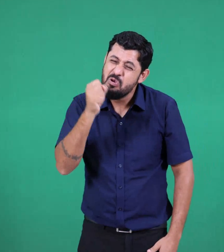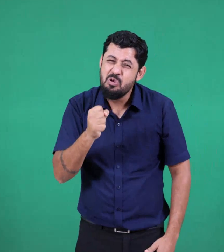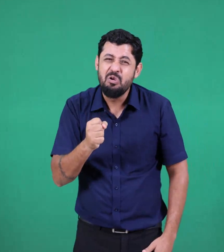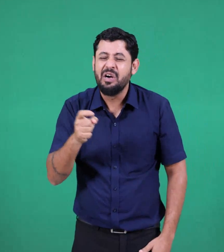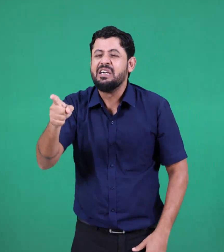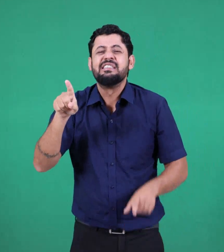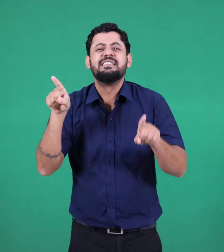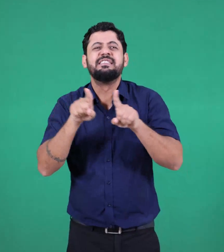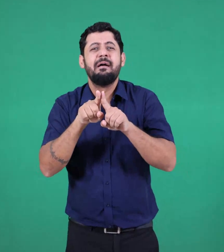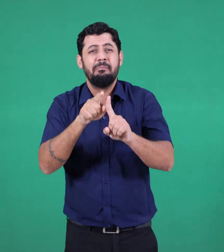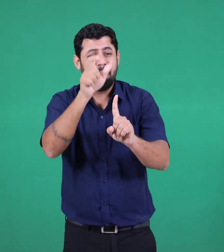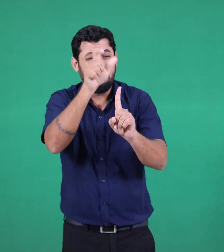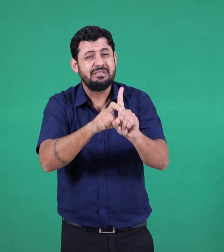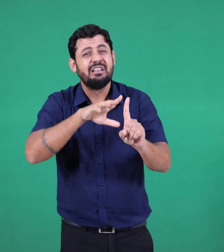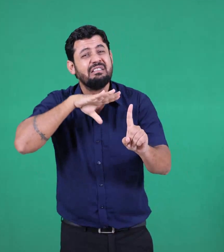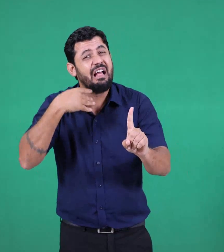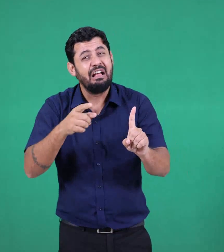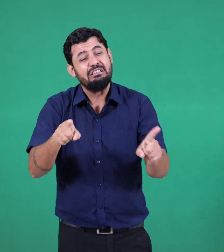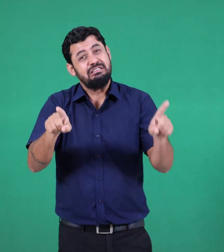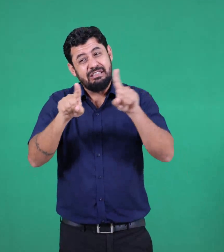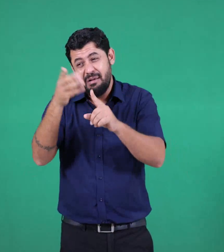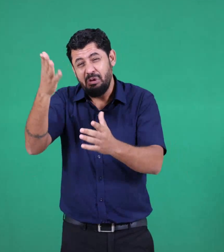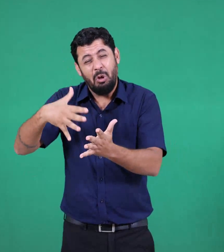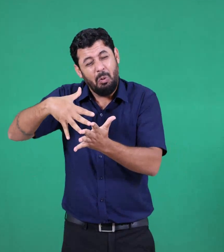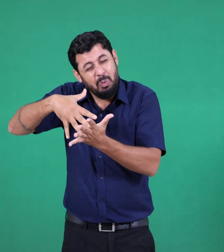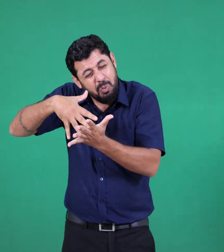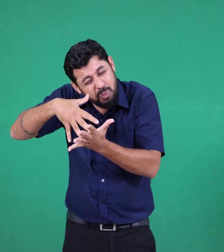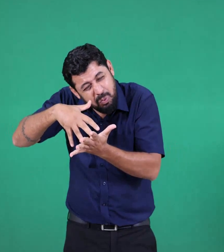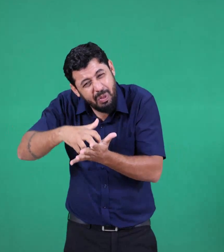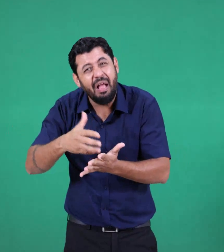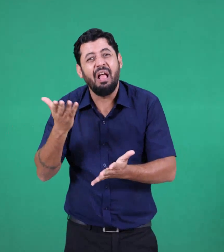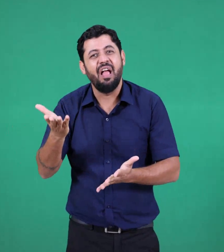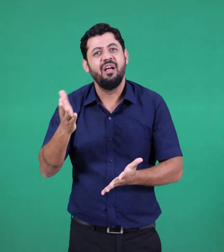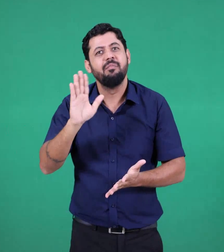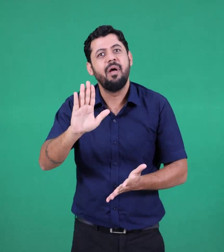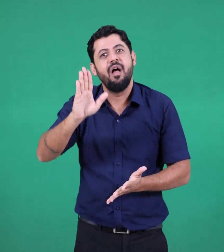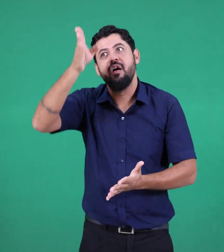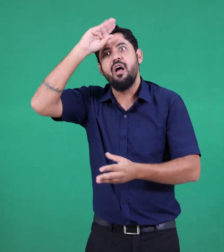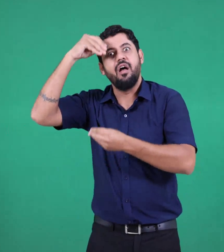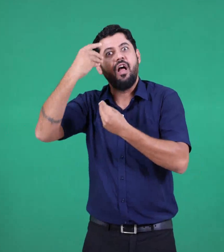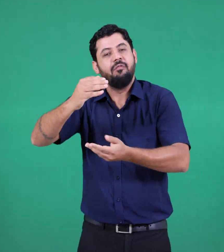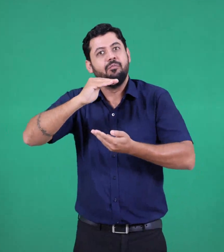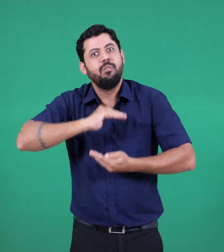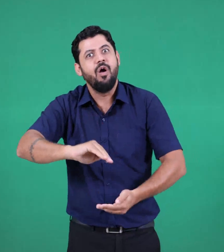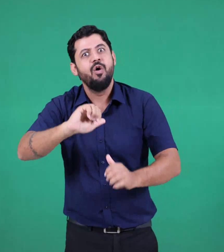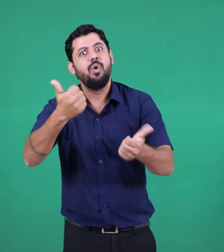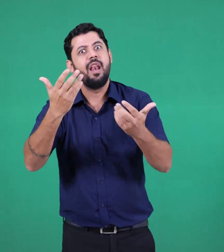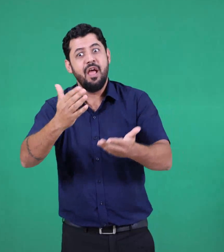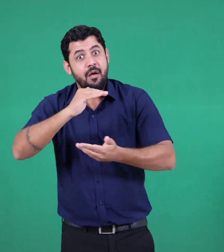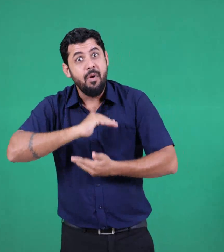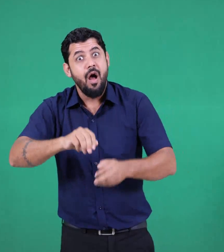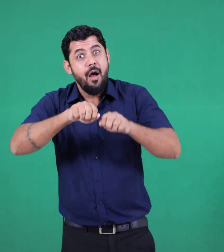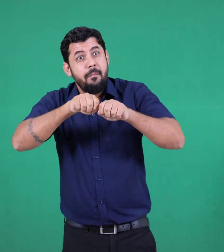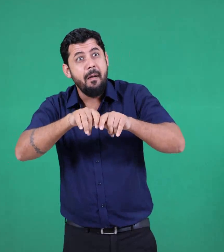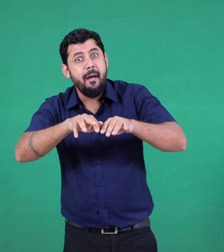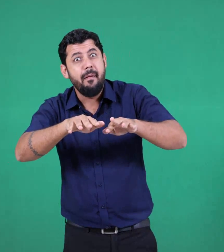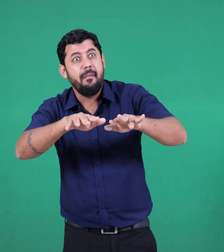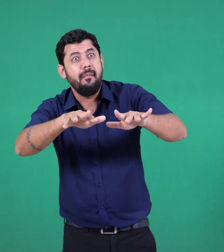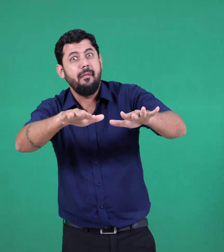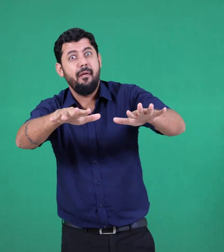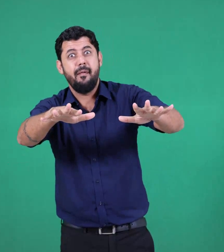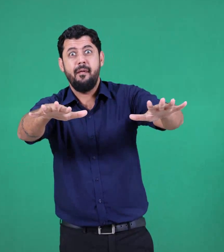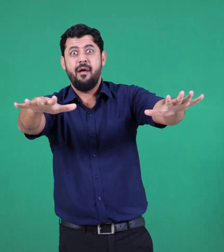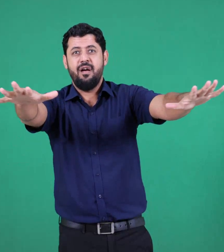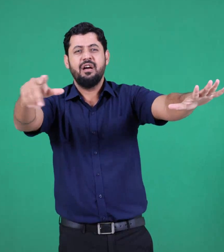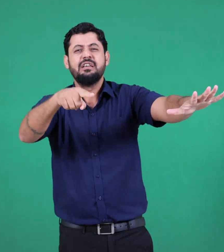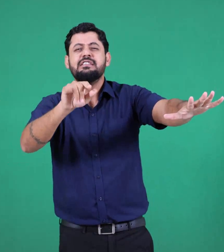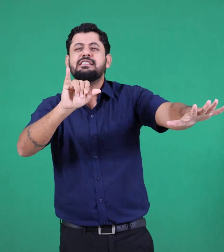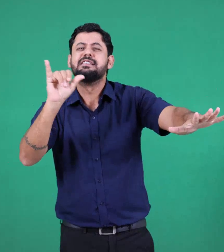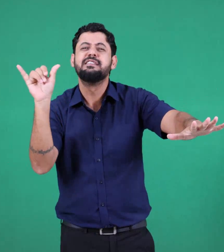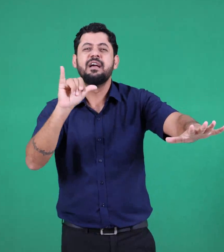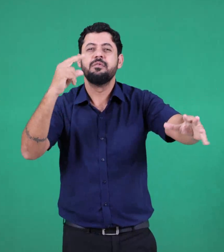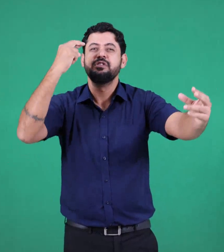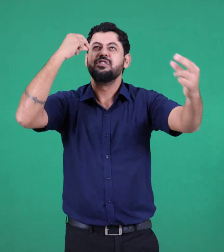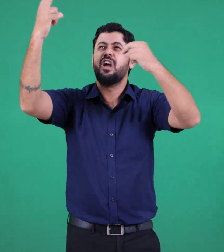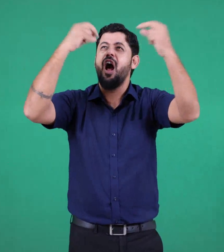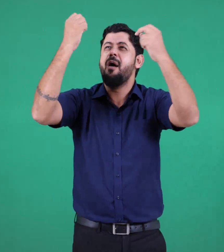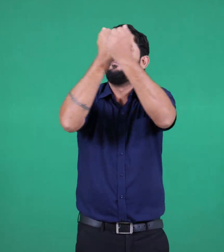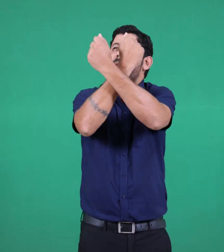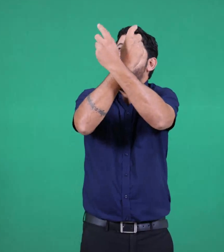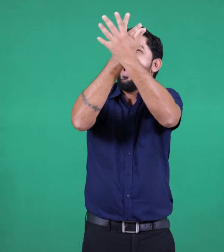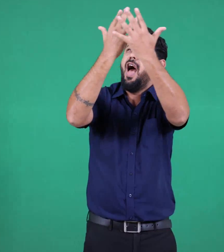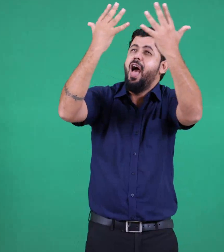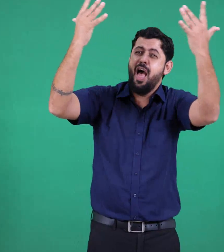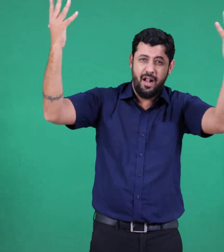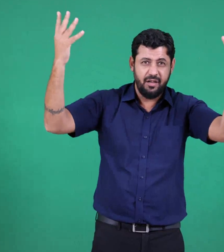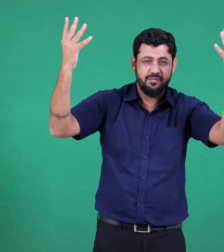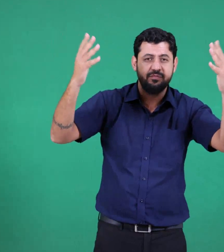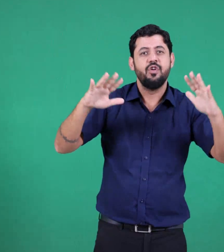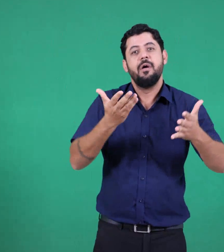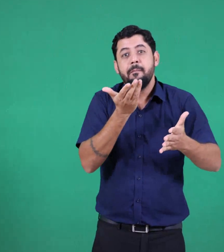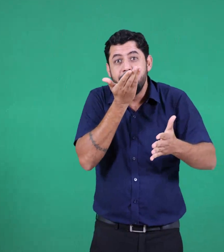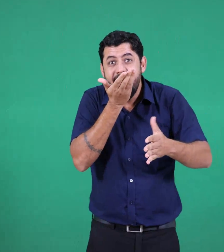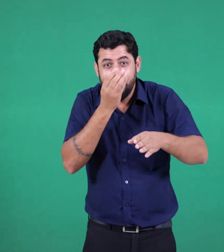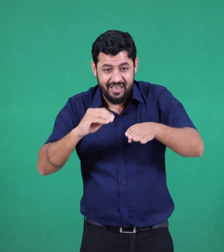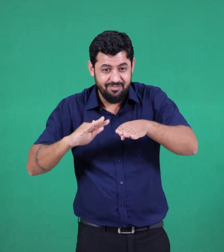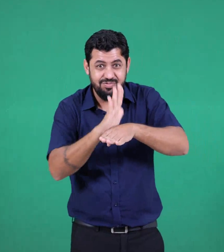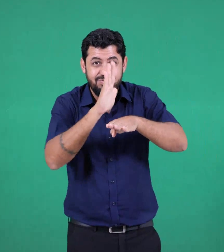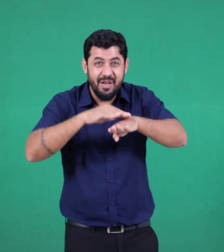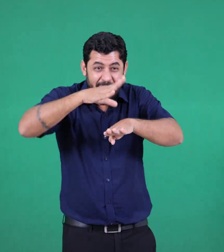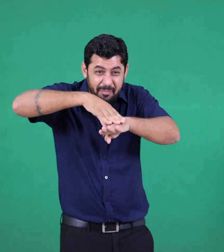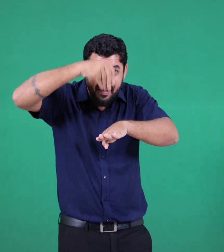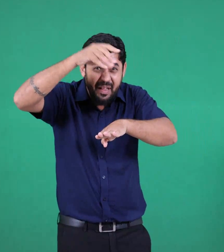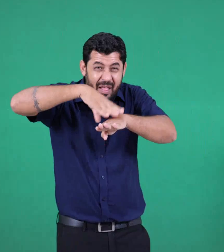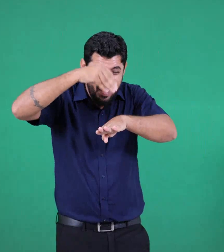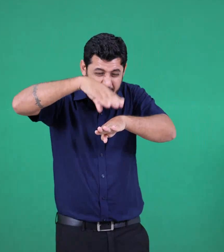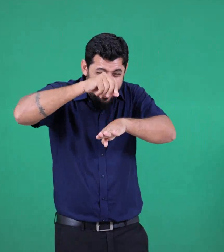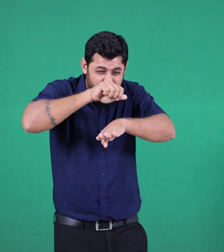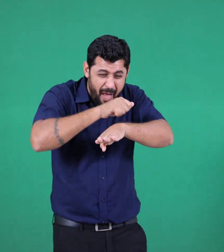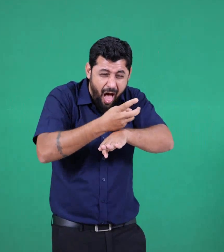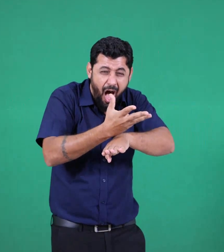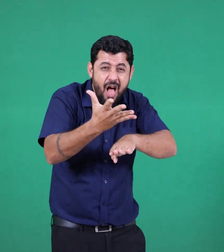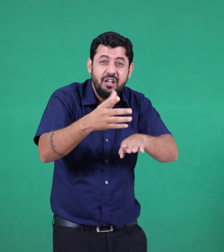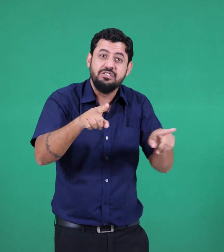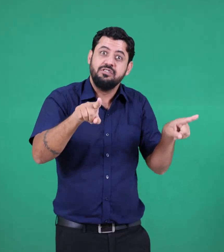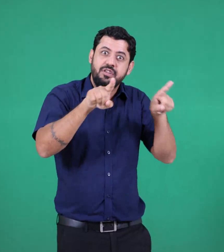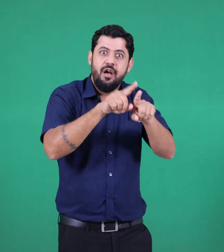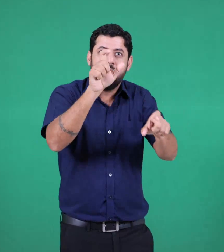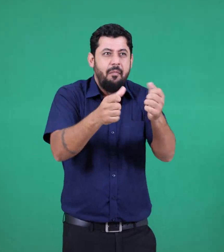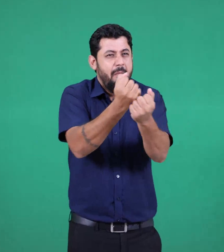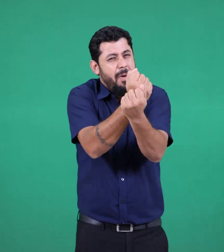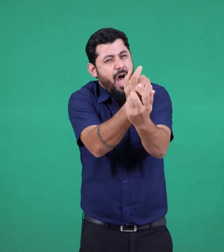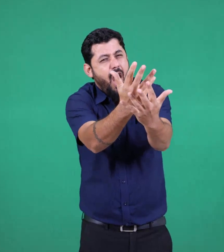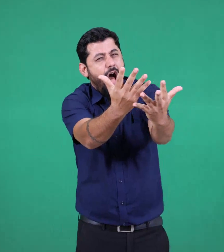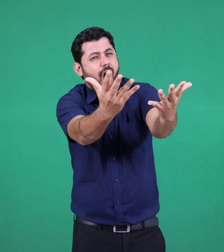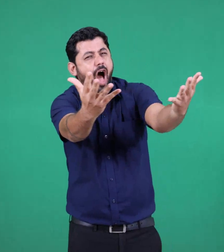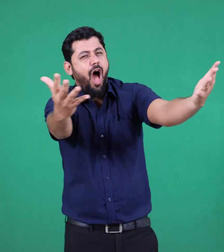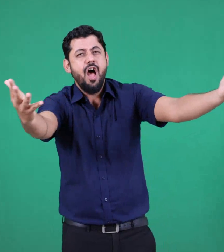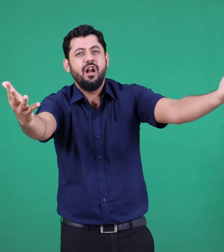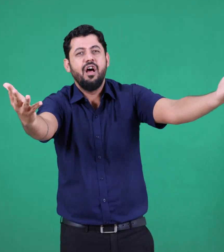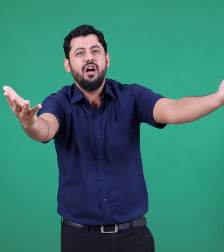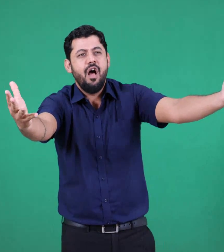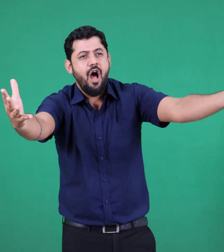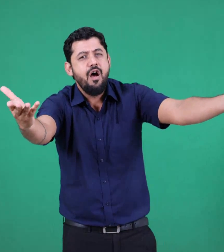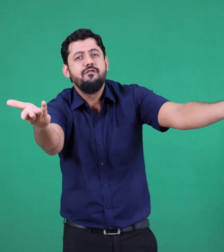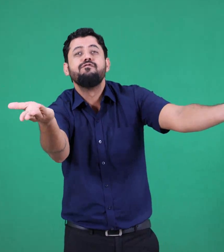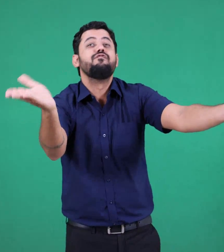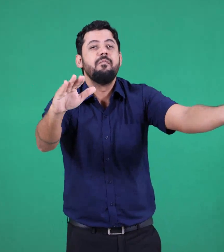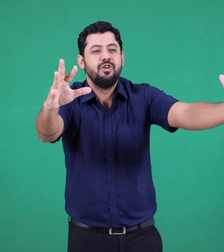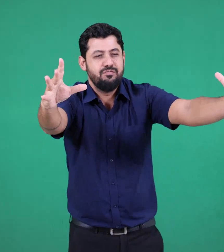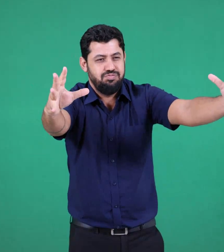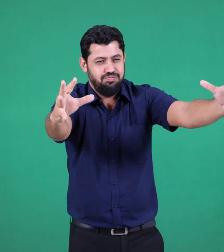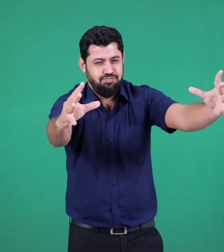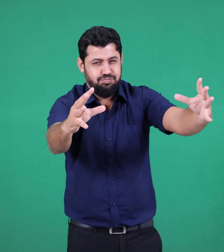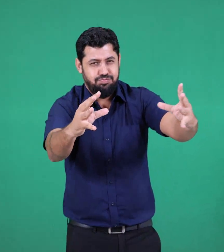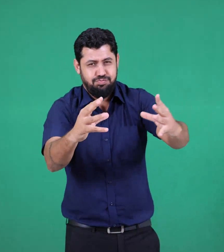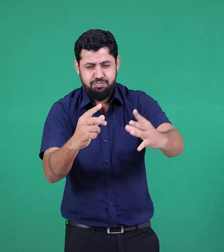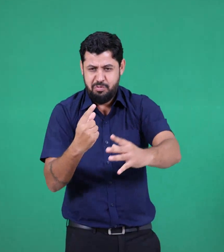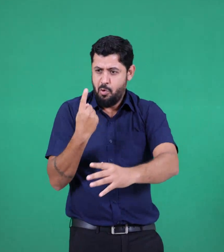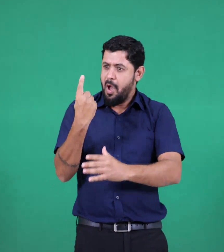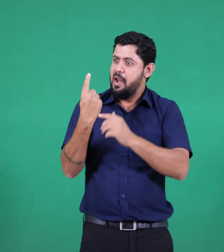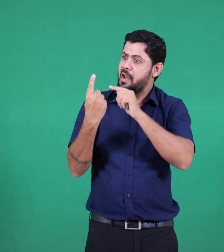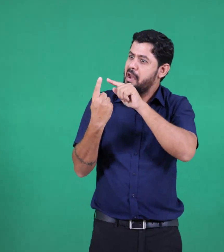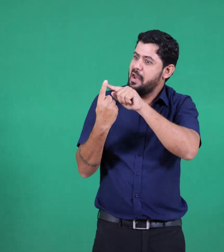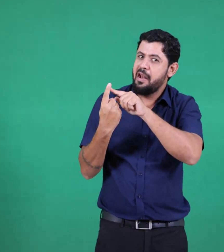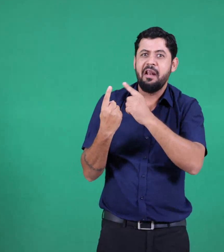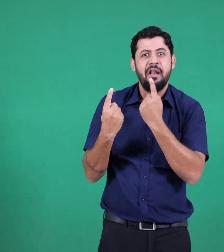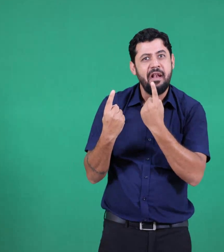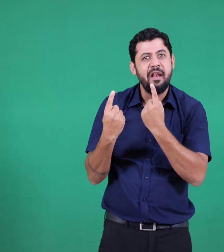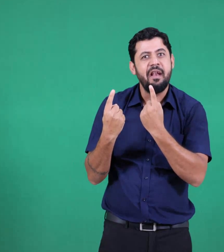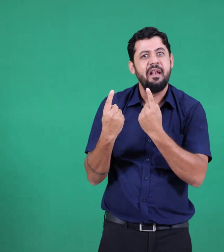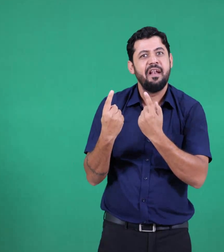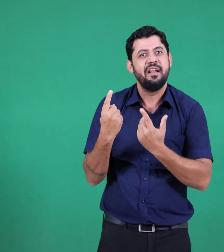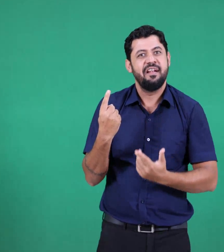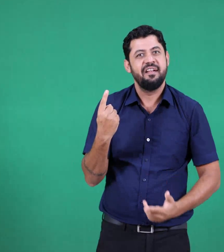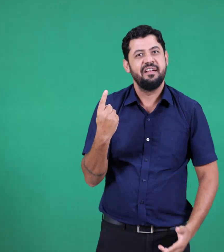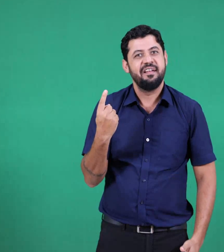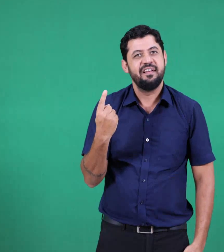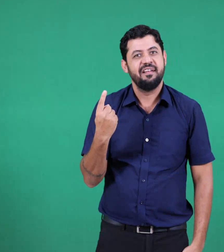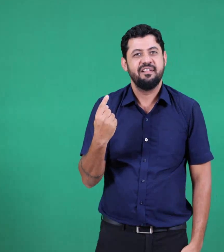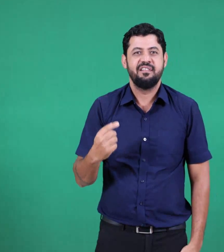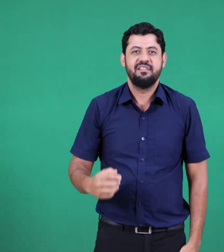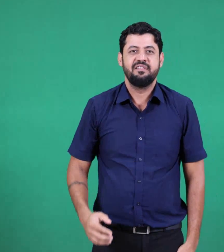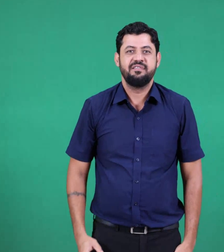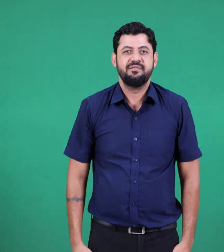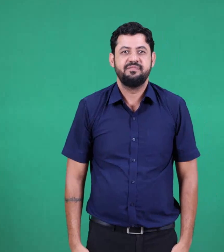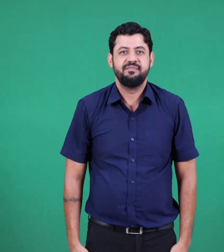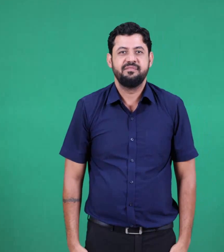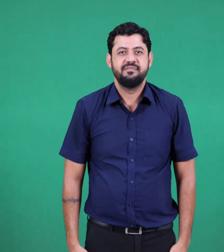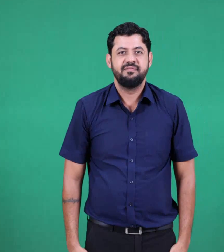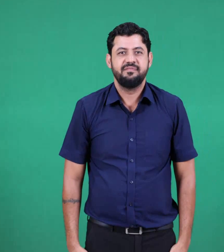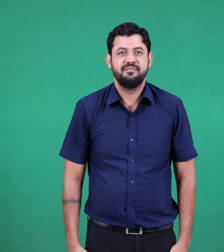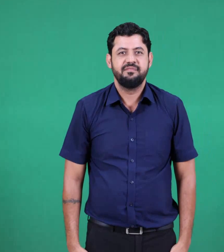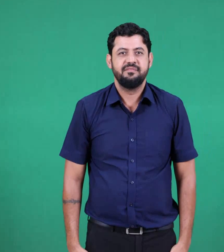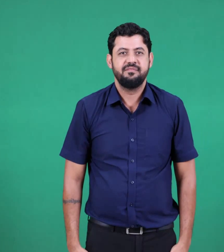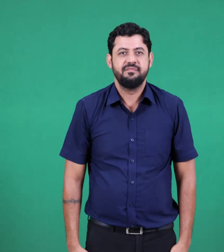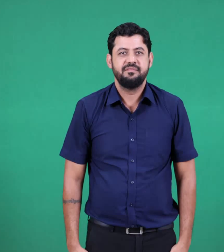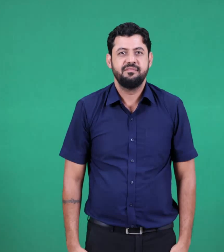And so from one man, and he as good as dead, came descendants as numerous as the stars in the sky and as countless as the sand on the seashore.